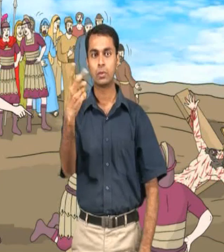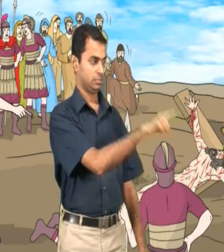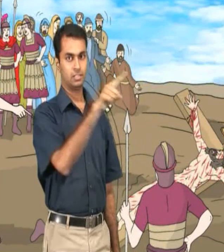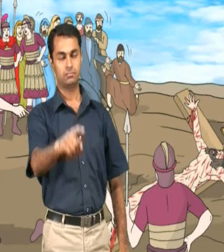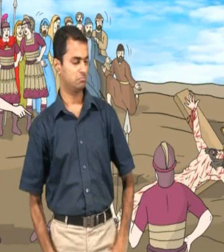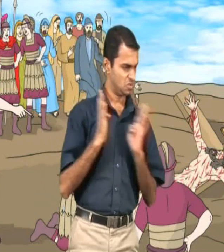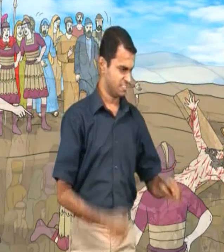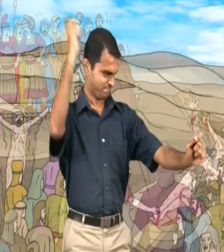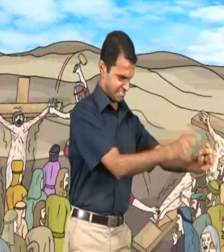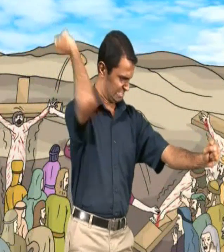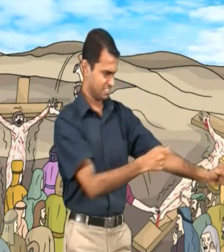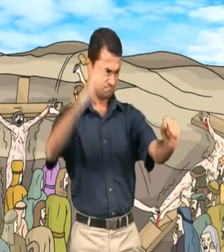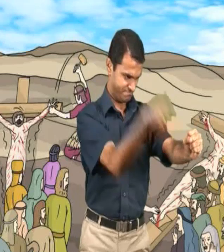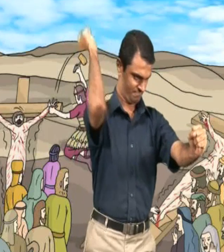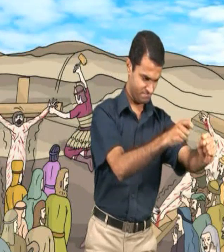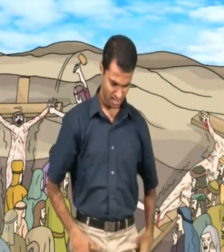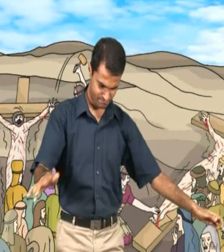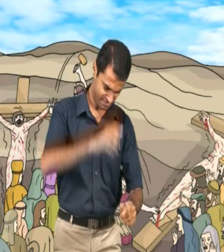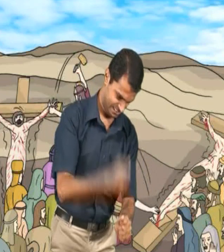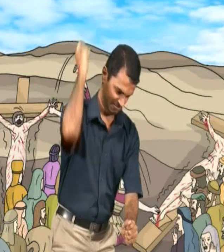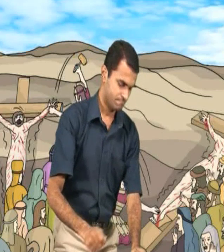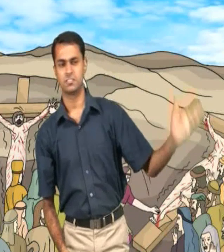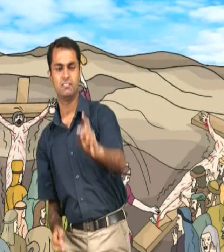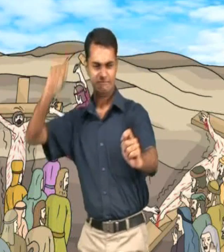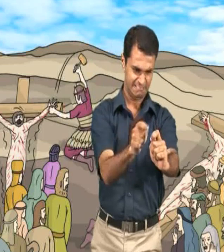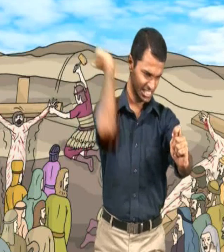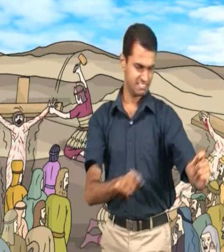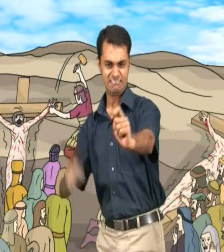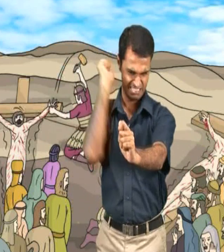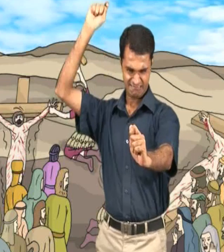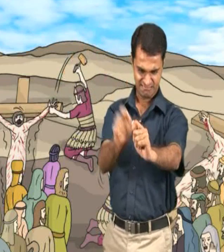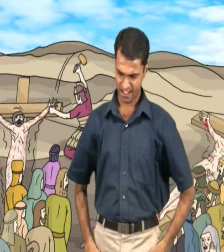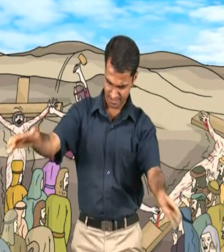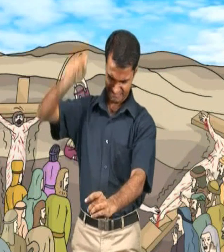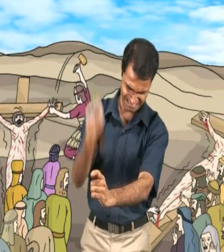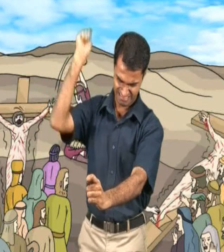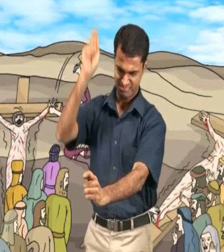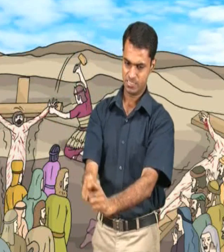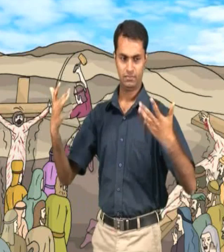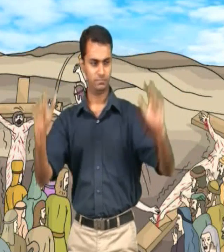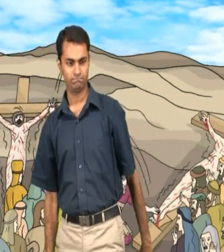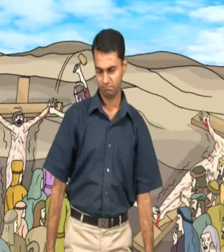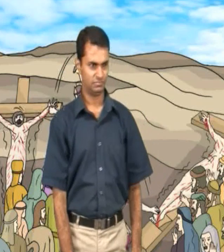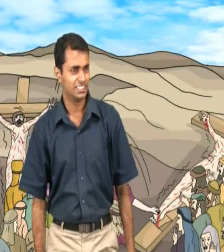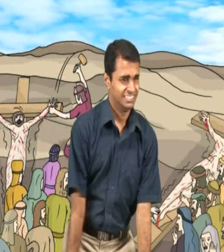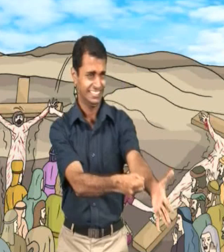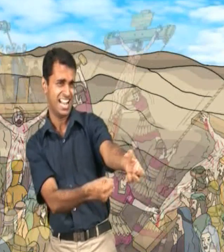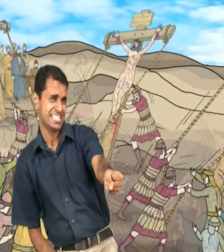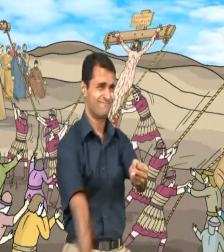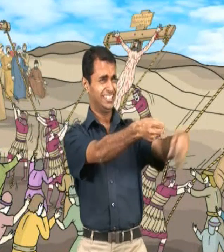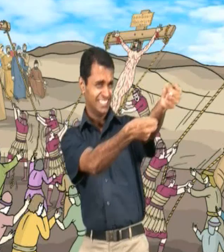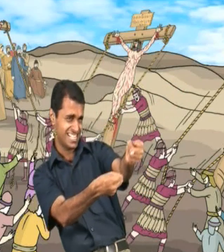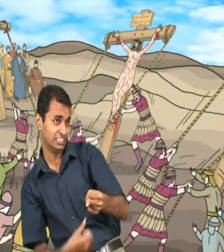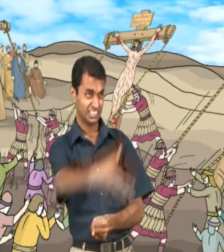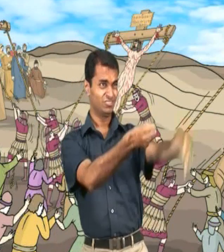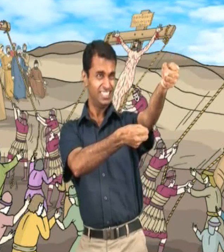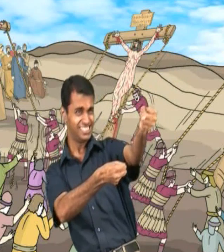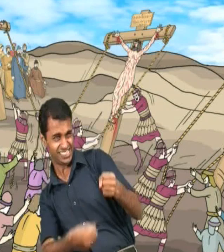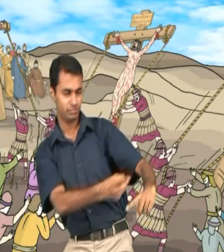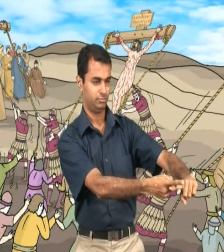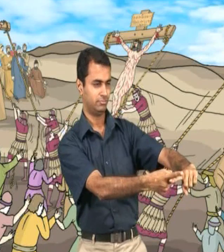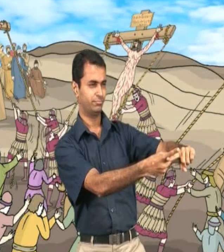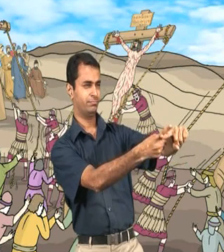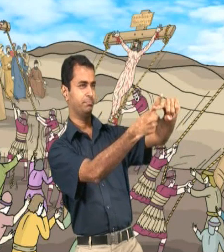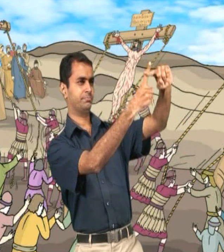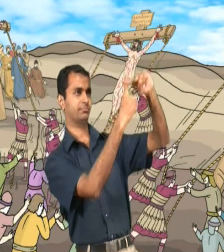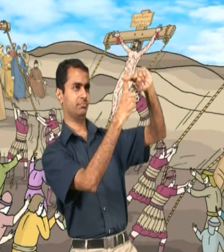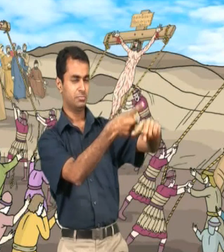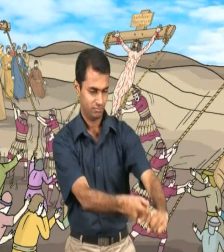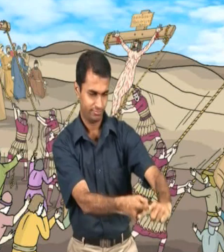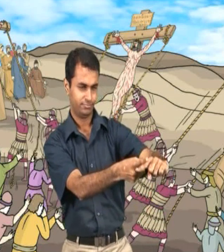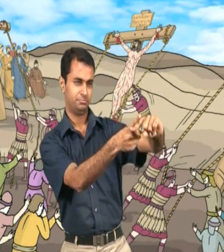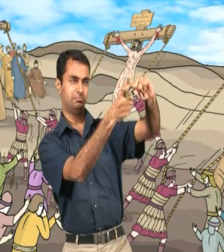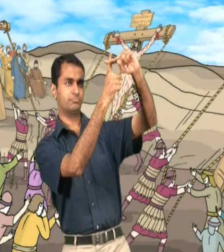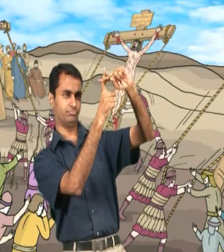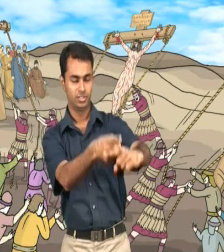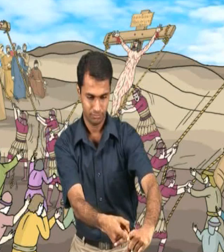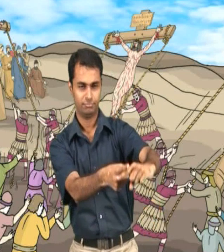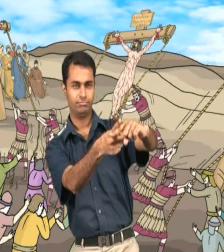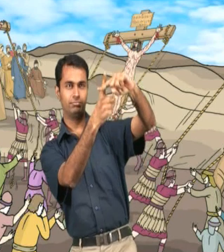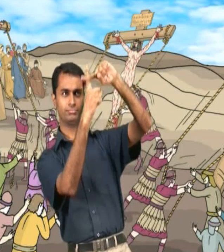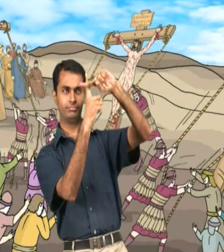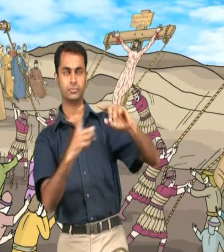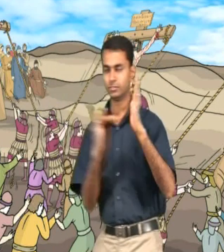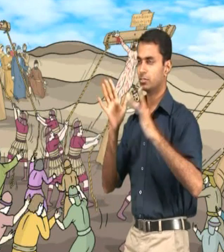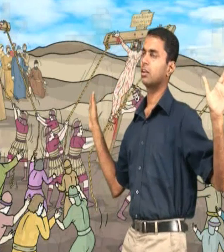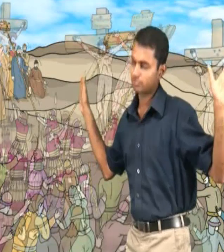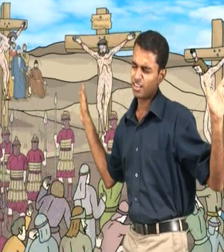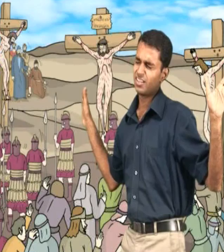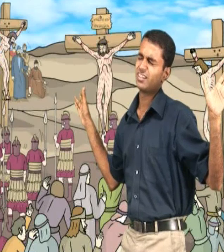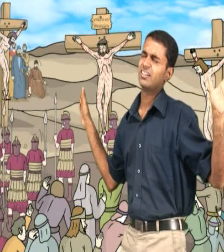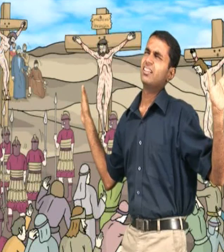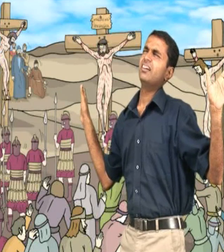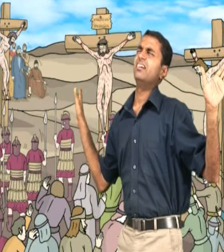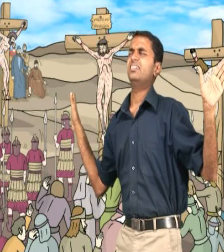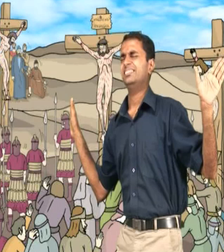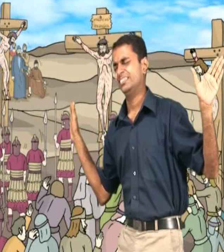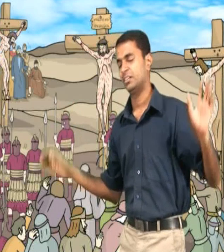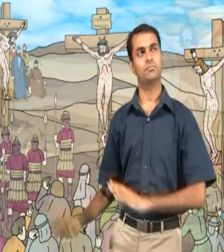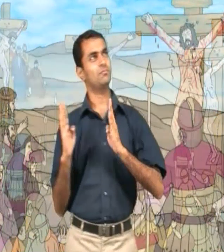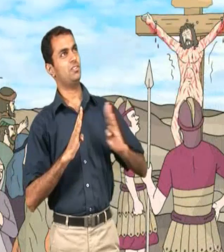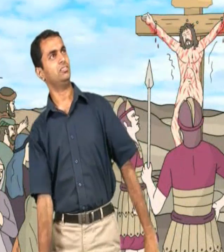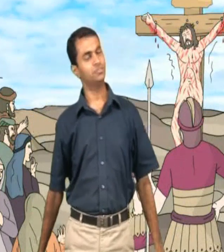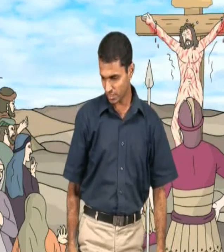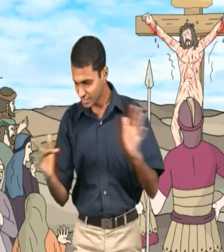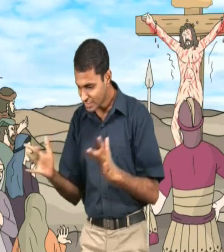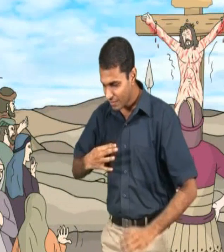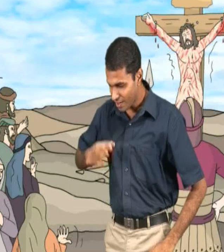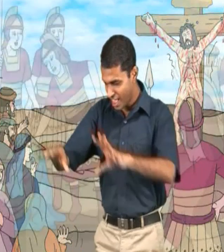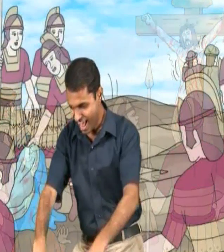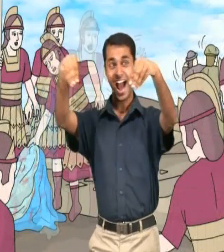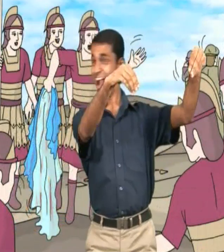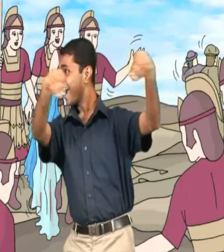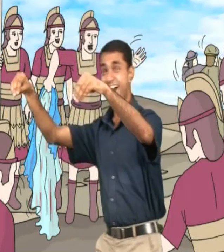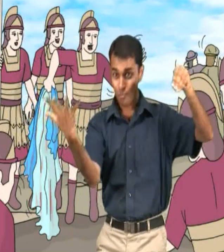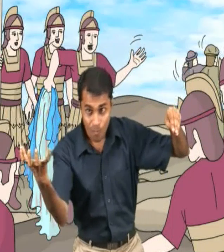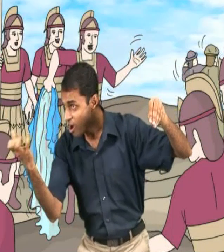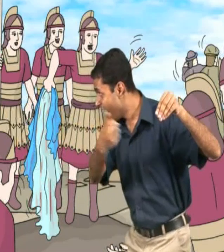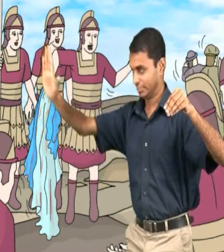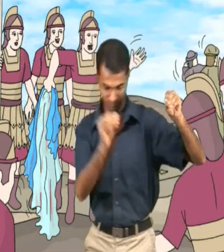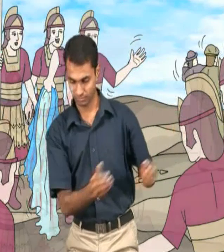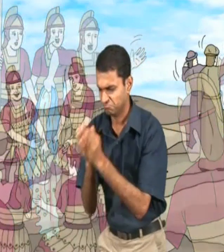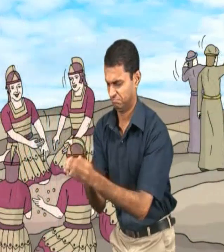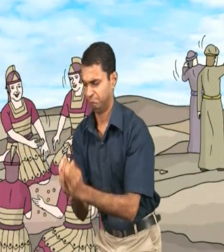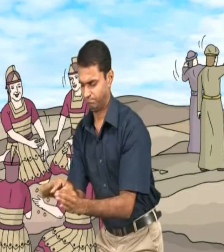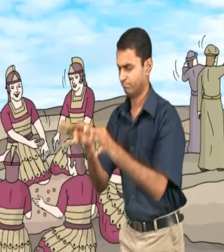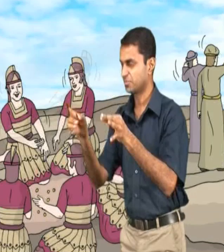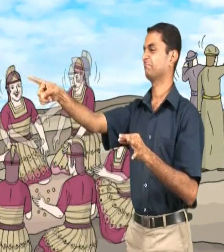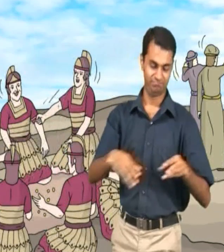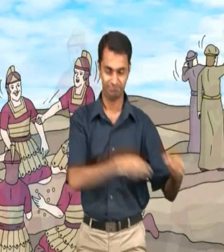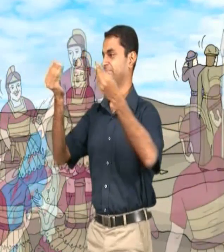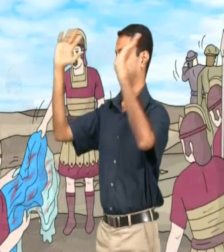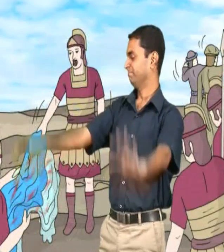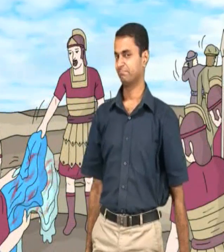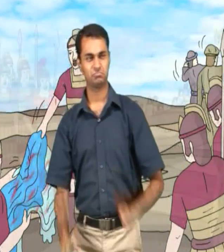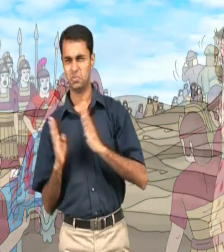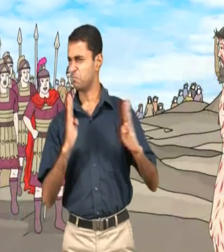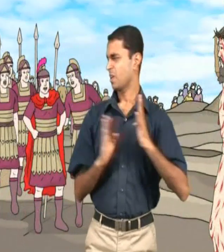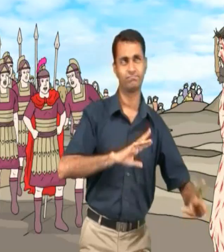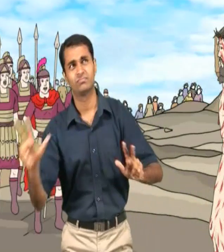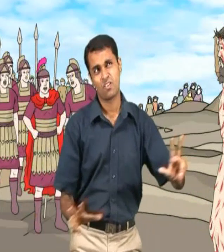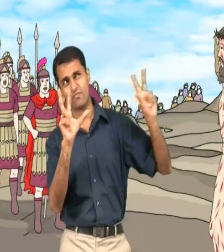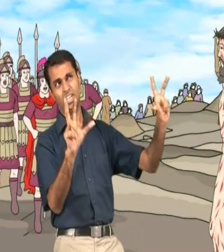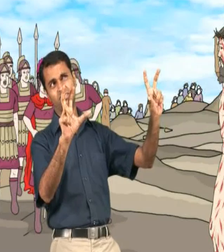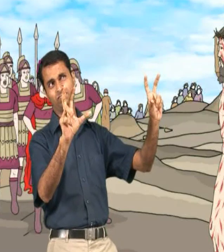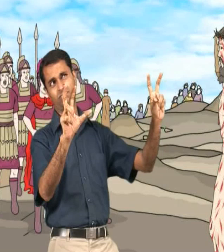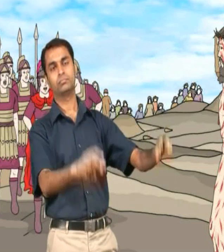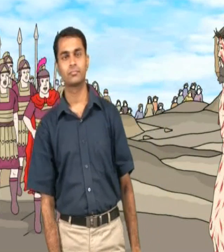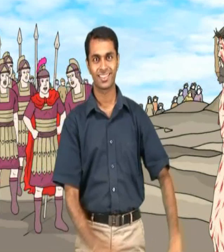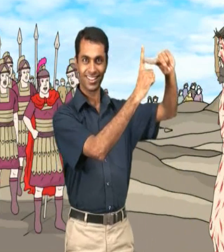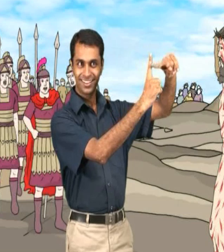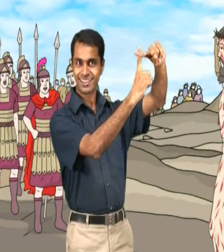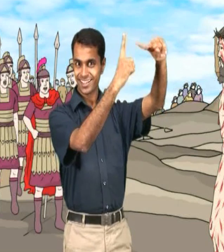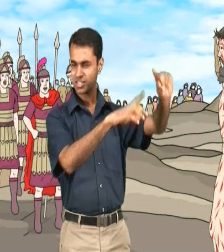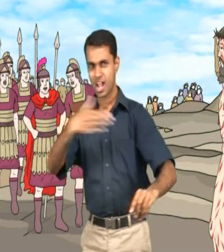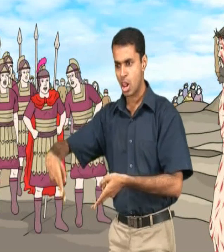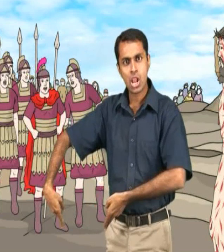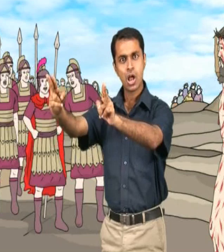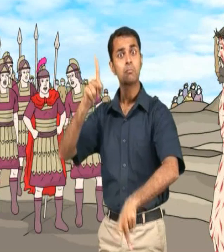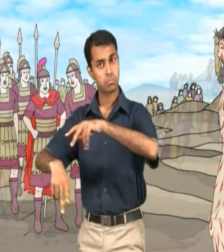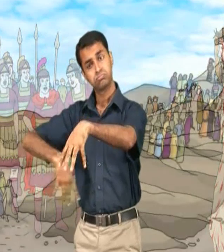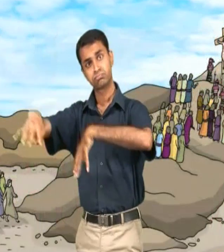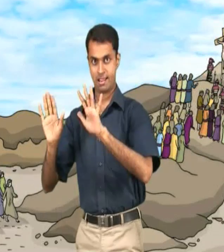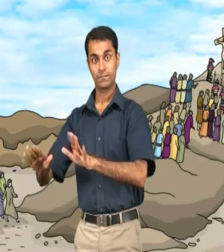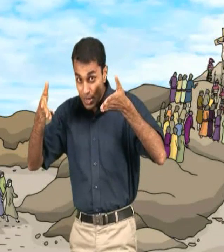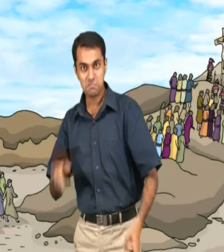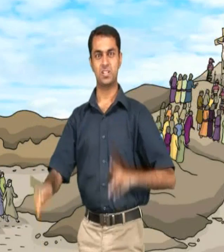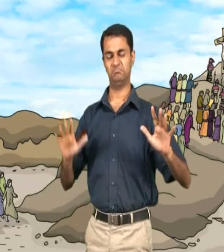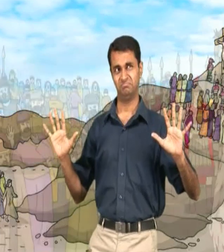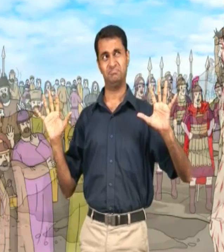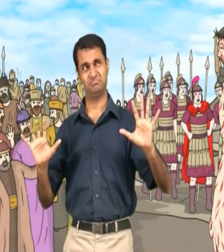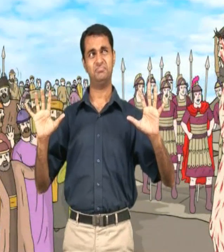Two robbers were crucified with Him, one on His right hand and the other on His left.